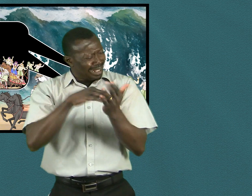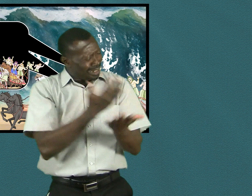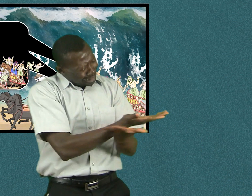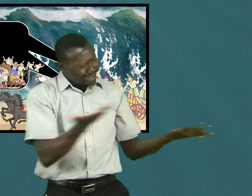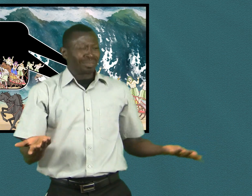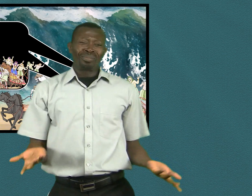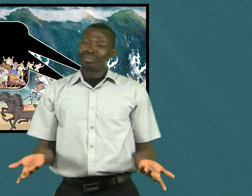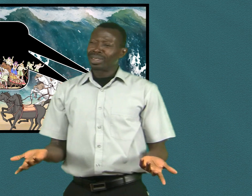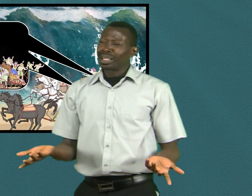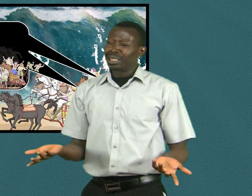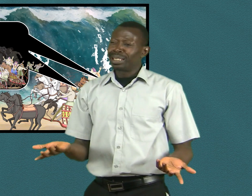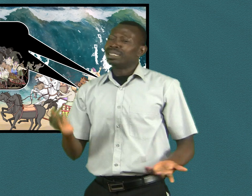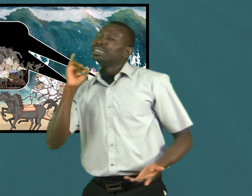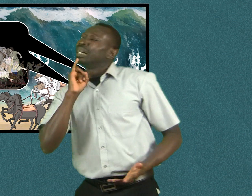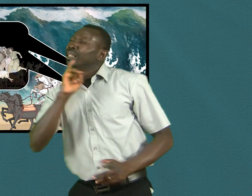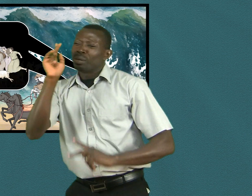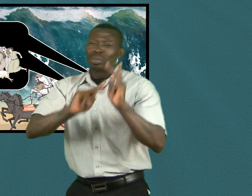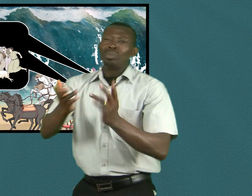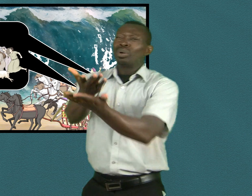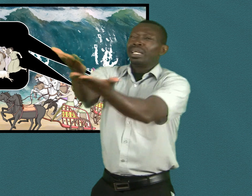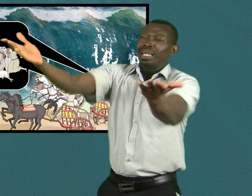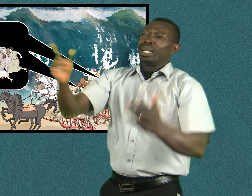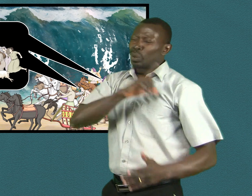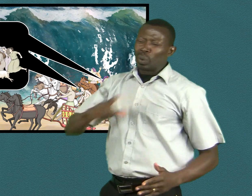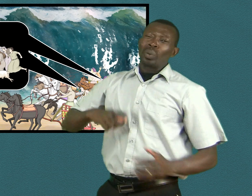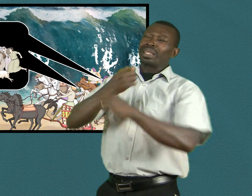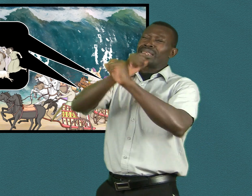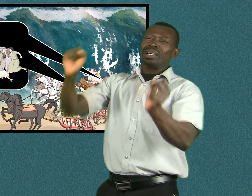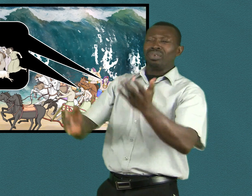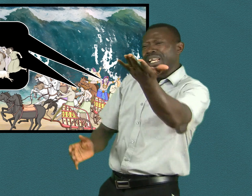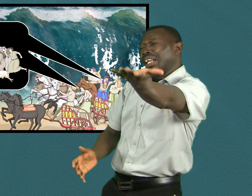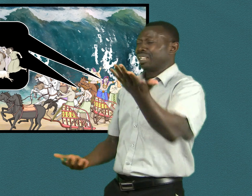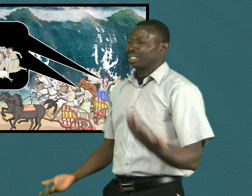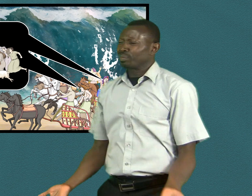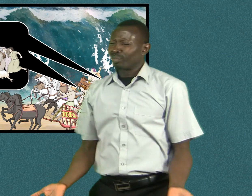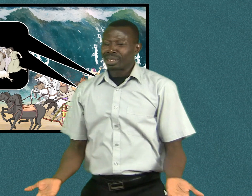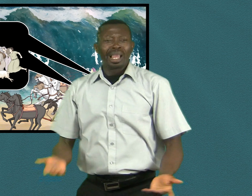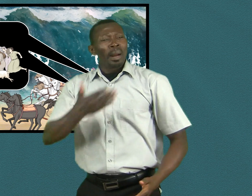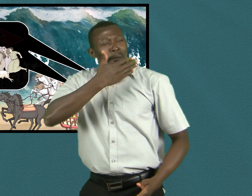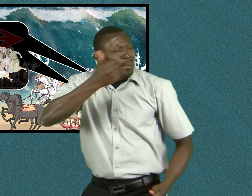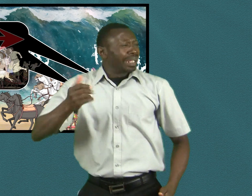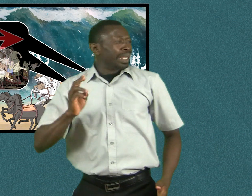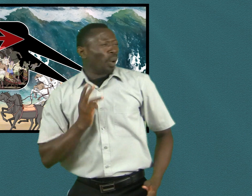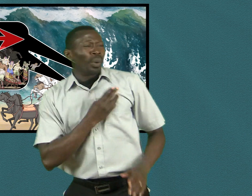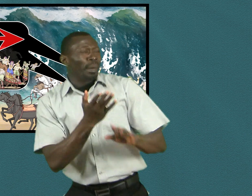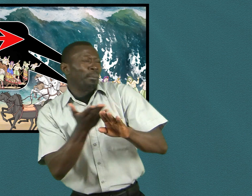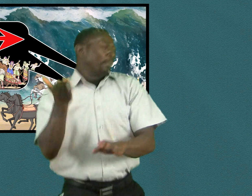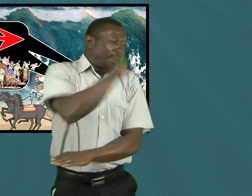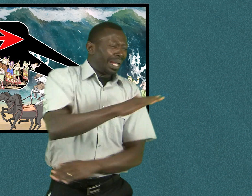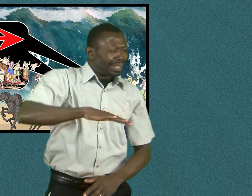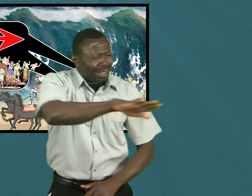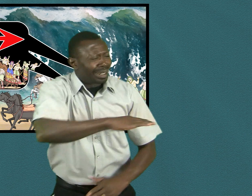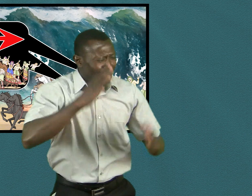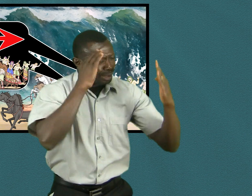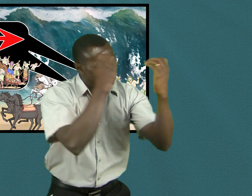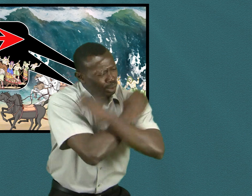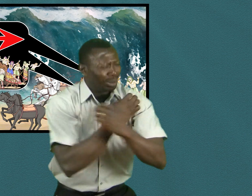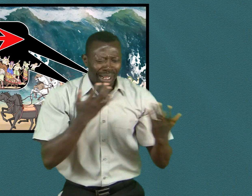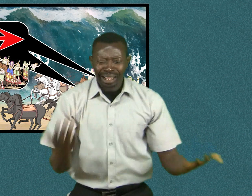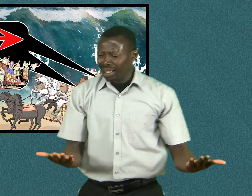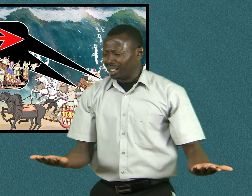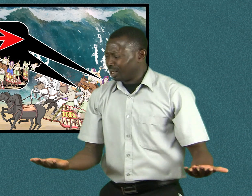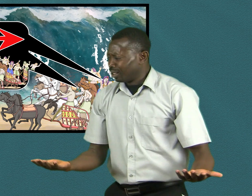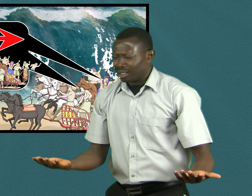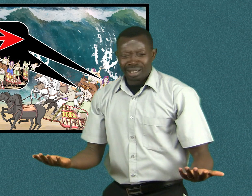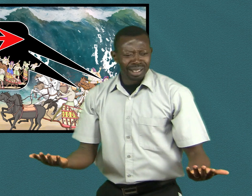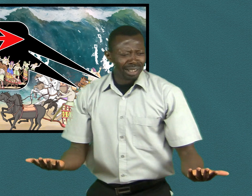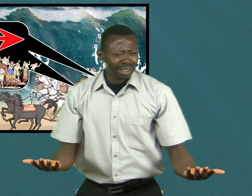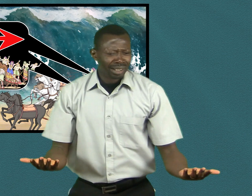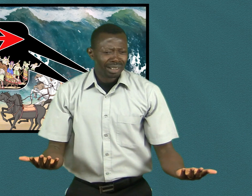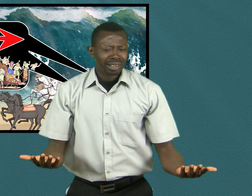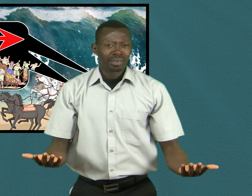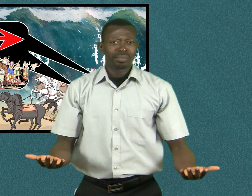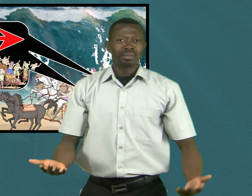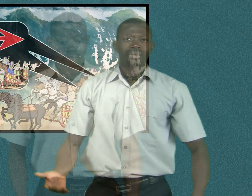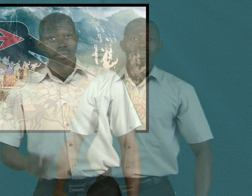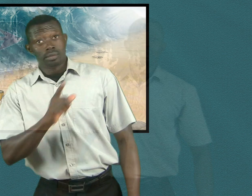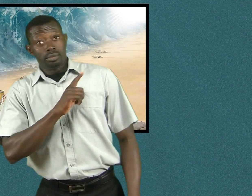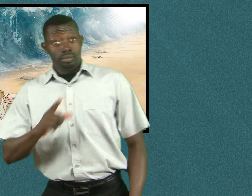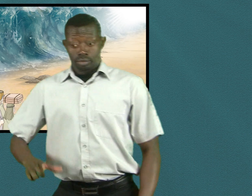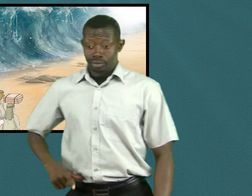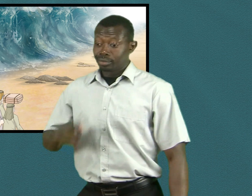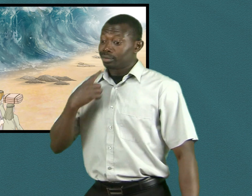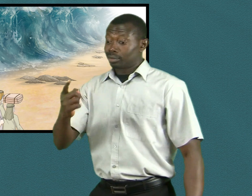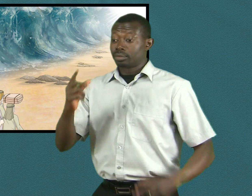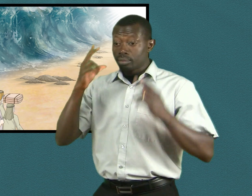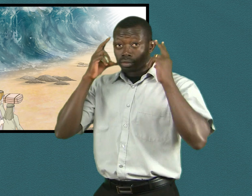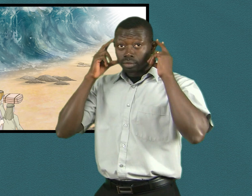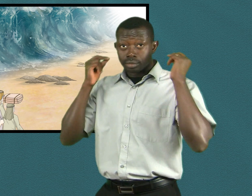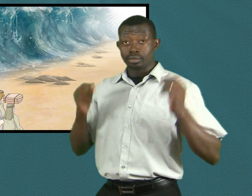“Let us flee from the Israelites,” said the Egyptians, “for the LORD is fighting for them against Egypt!”